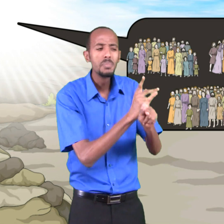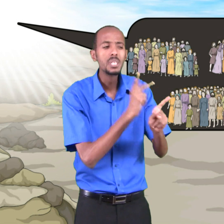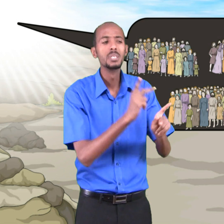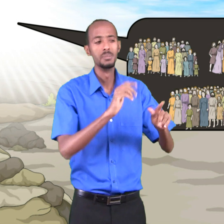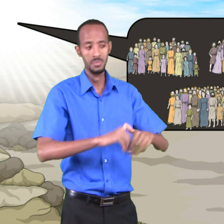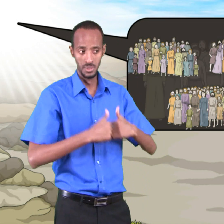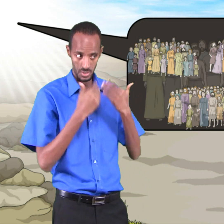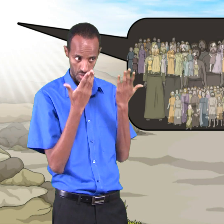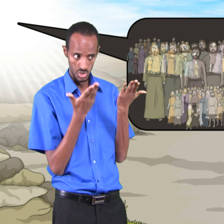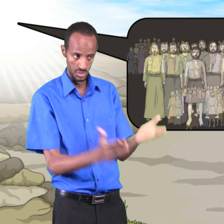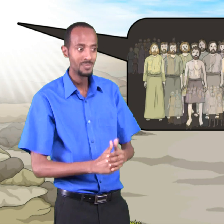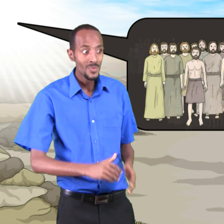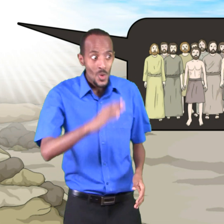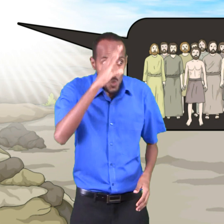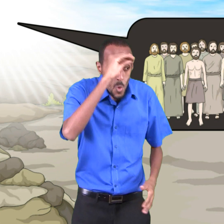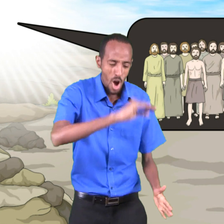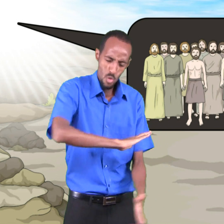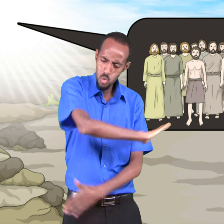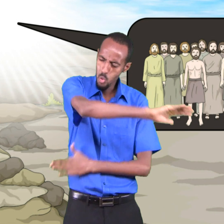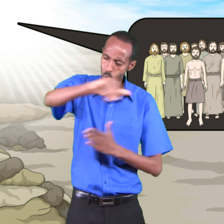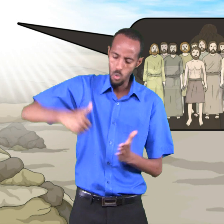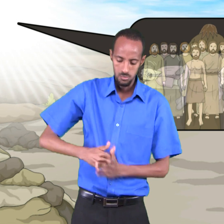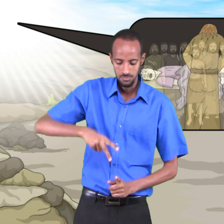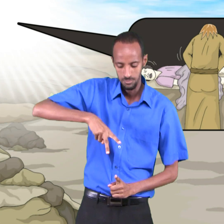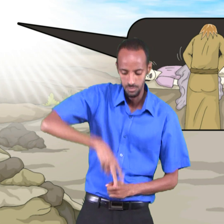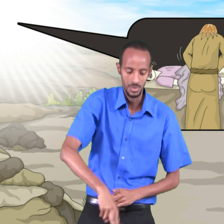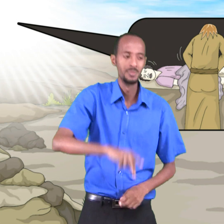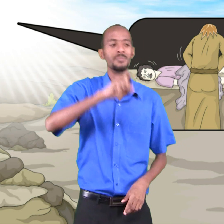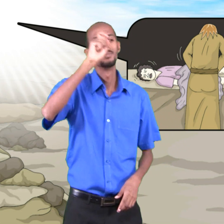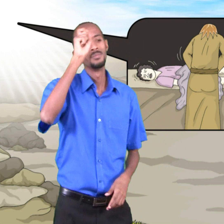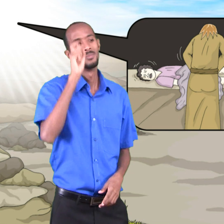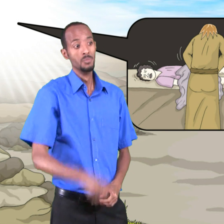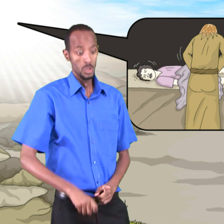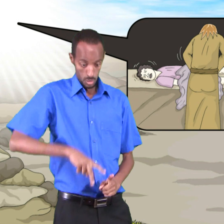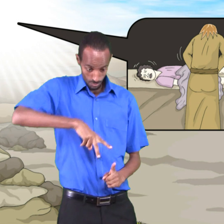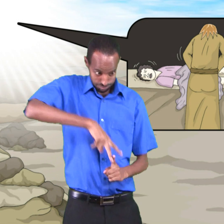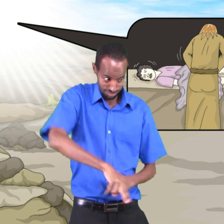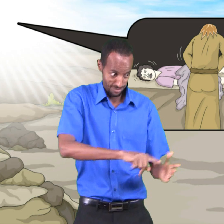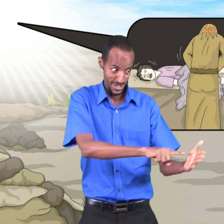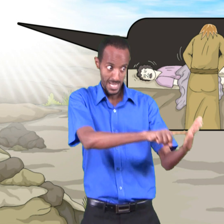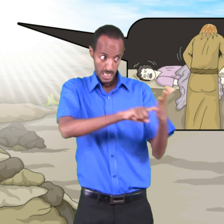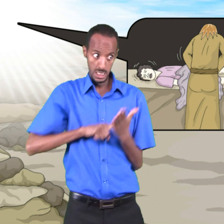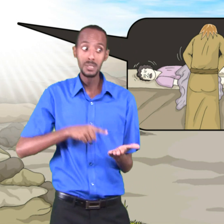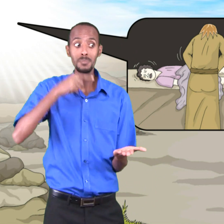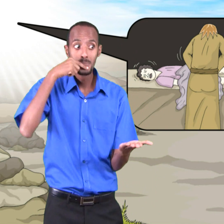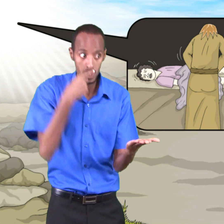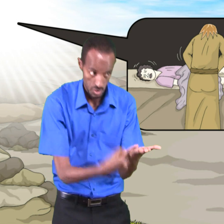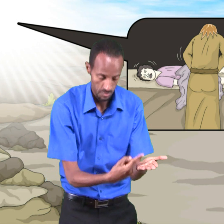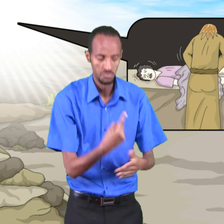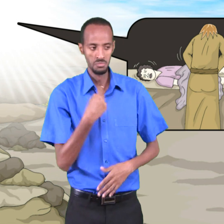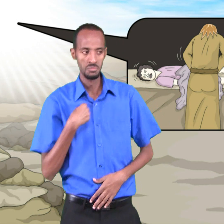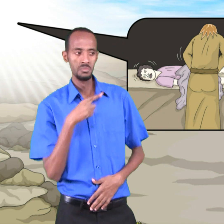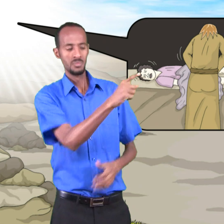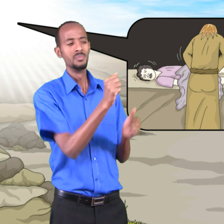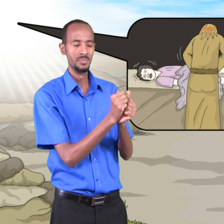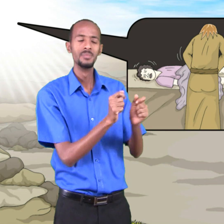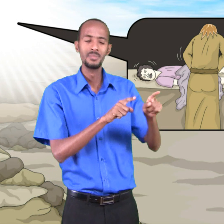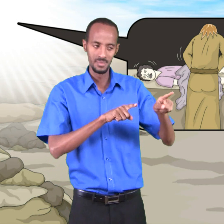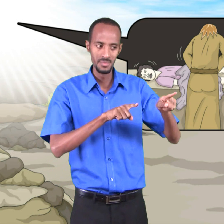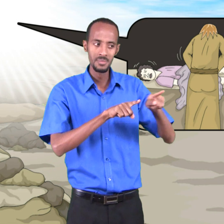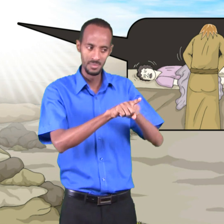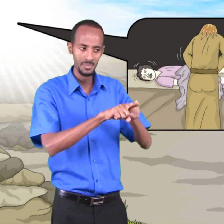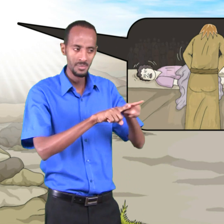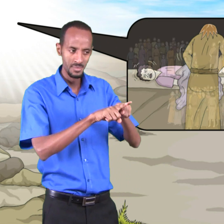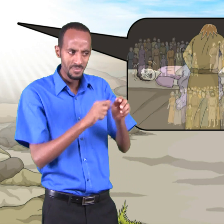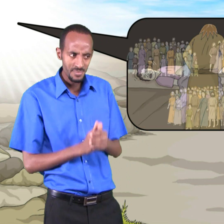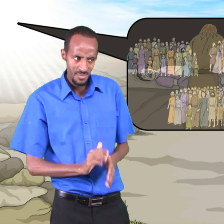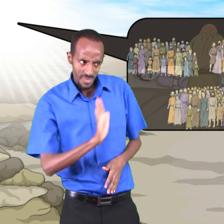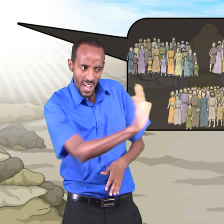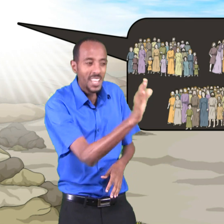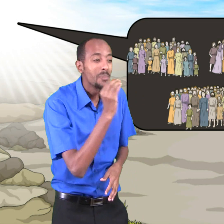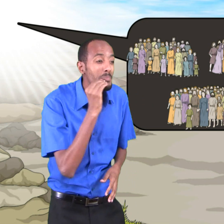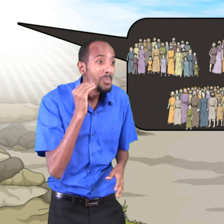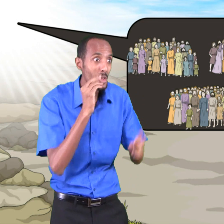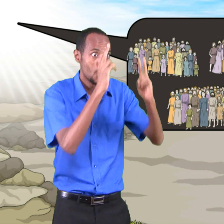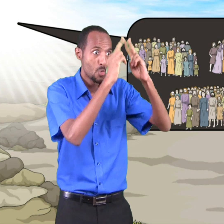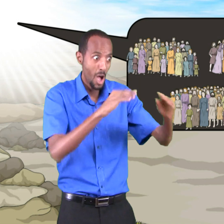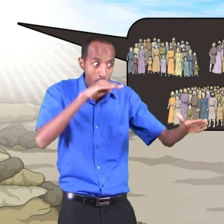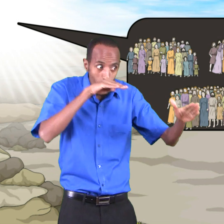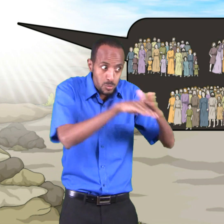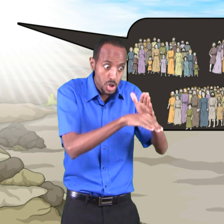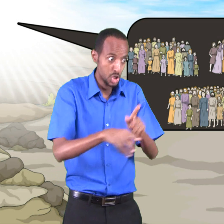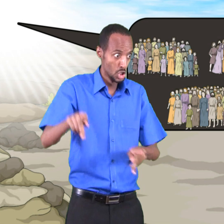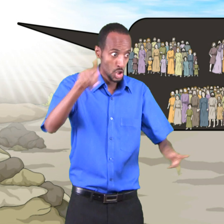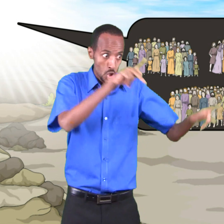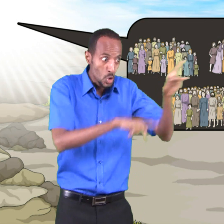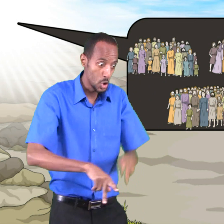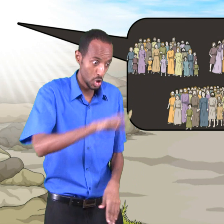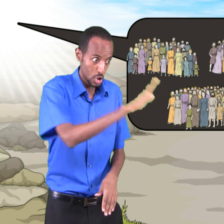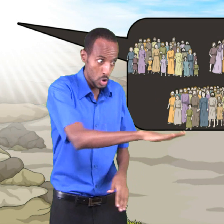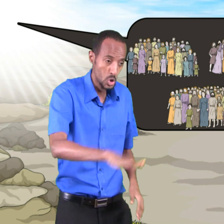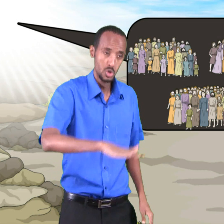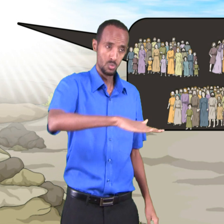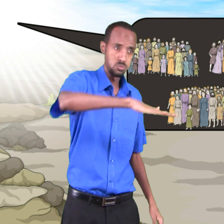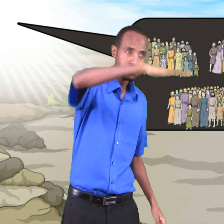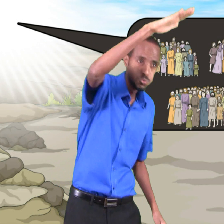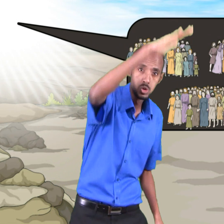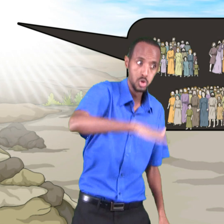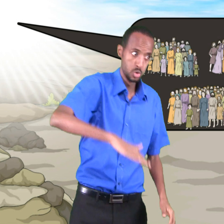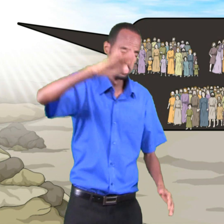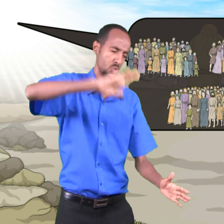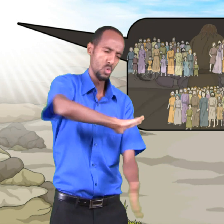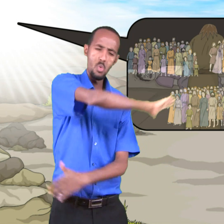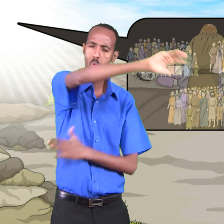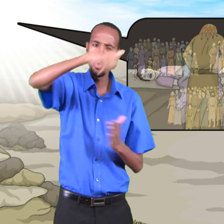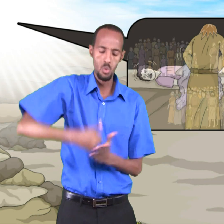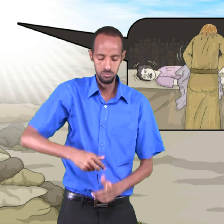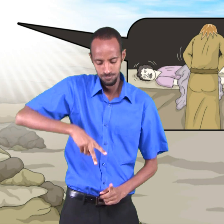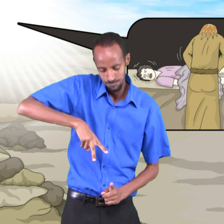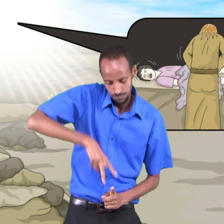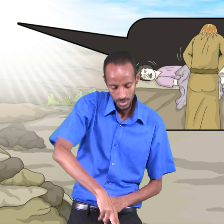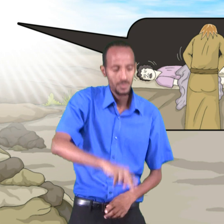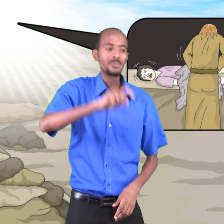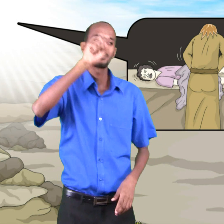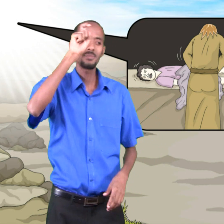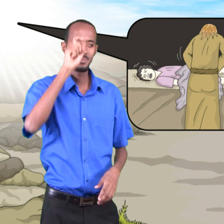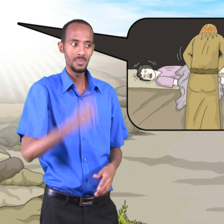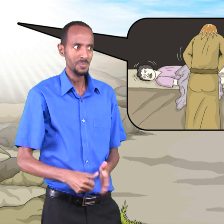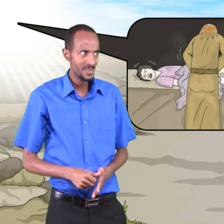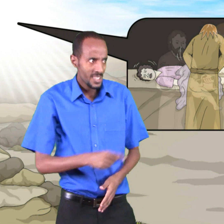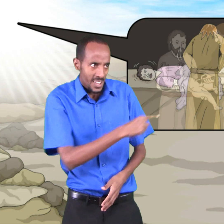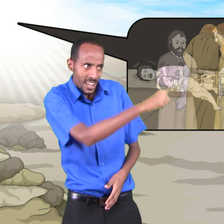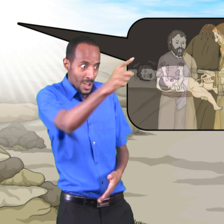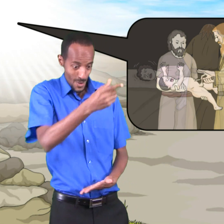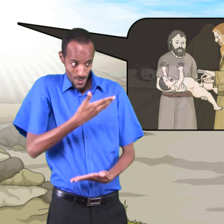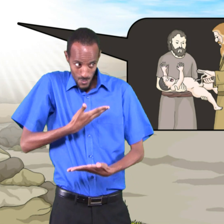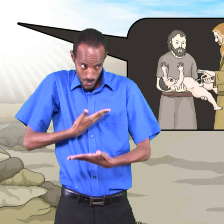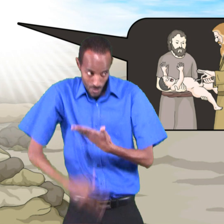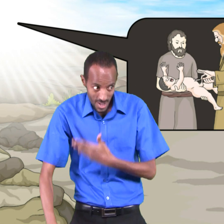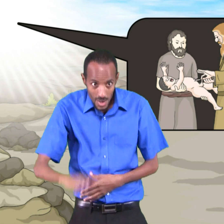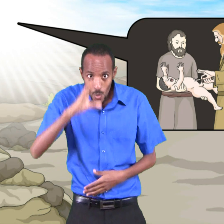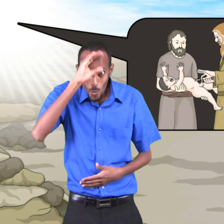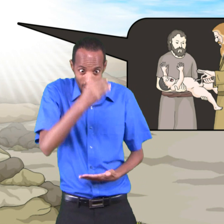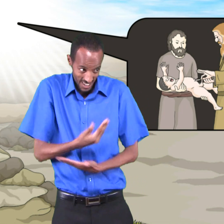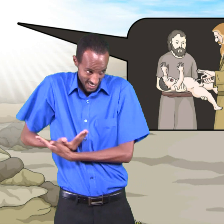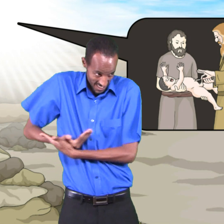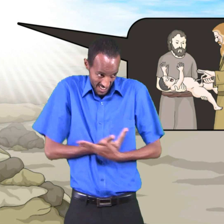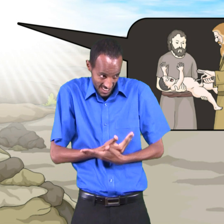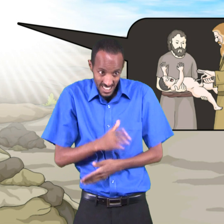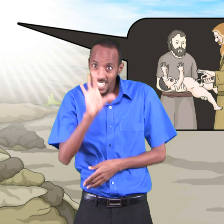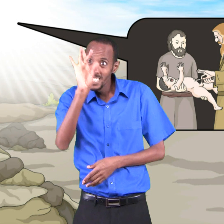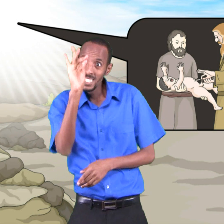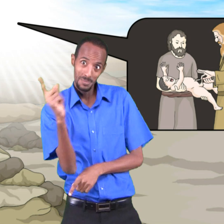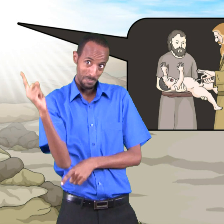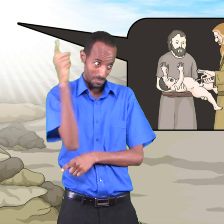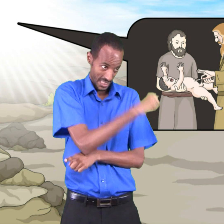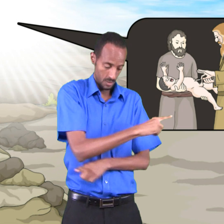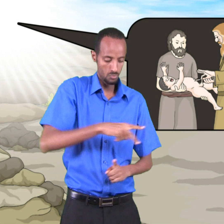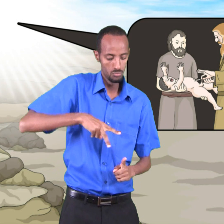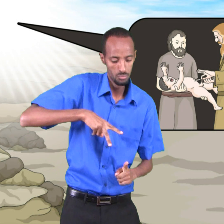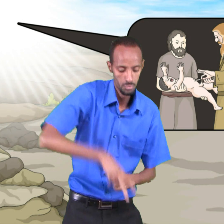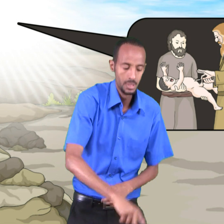This is My covenant with you and your descendants after you, which you are to keep: Every male among you must be circumcised. You are to circumcise the flesh of your foreskin, and this will be a sign of the covenant between Me and you.